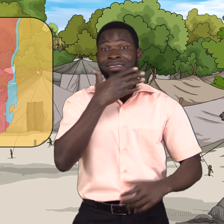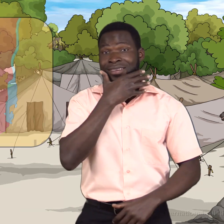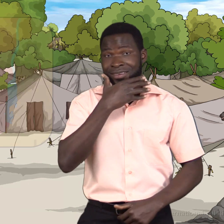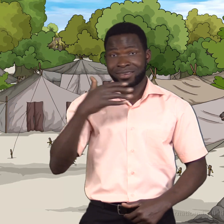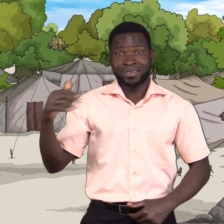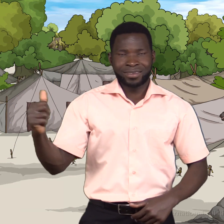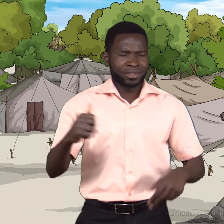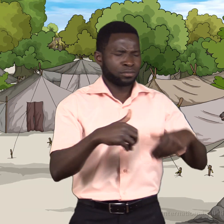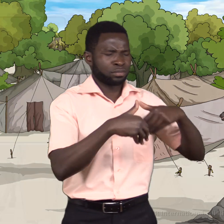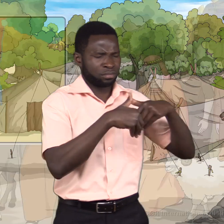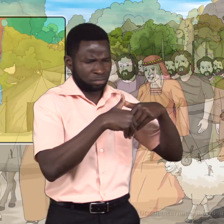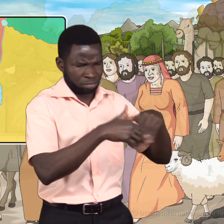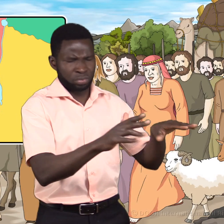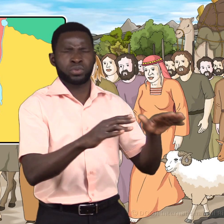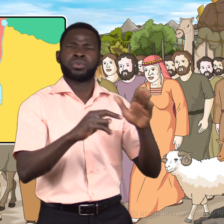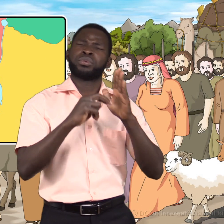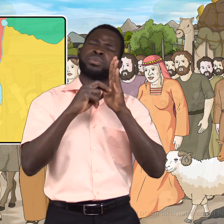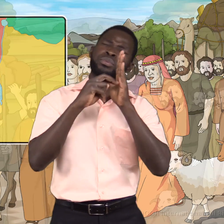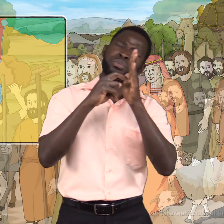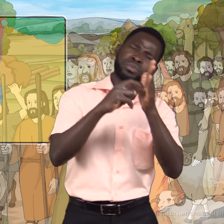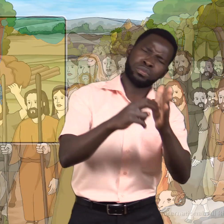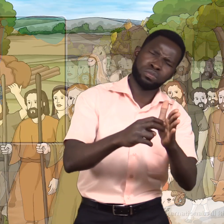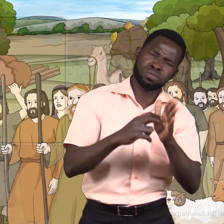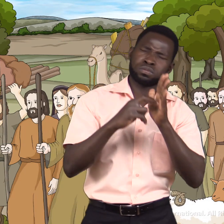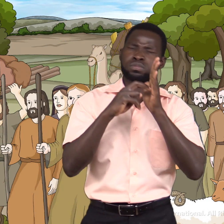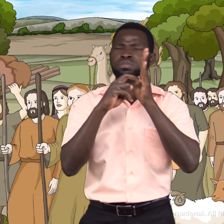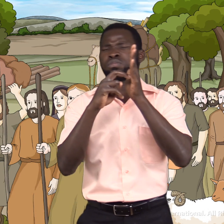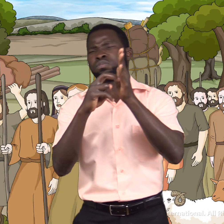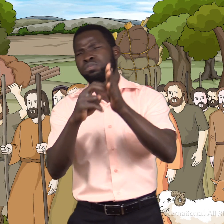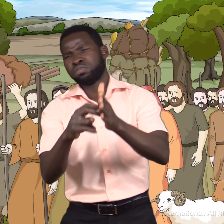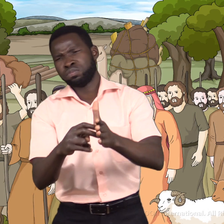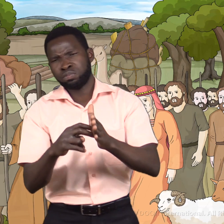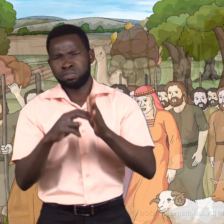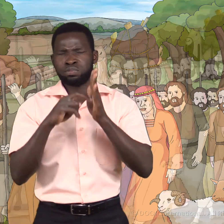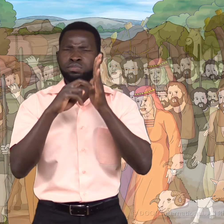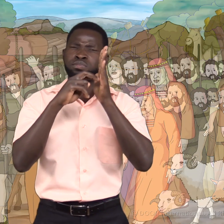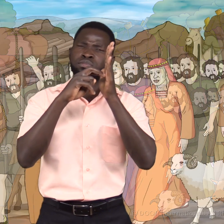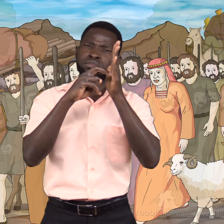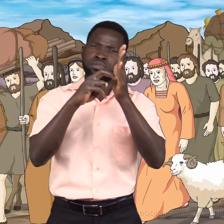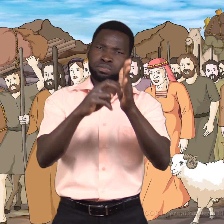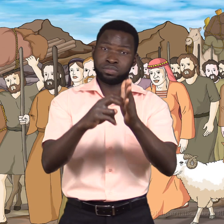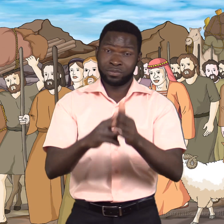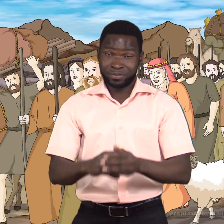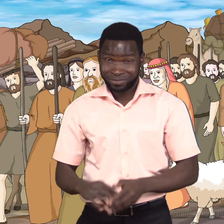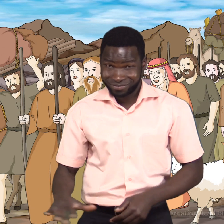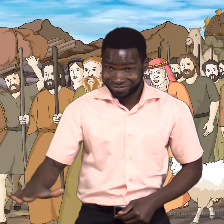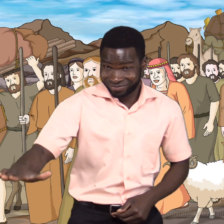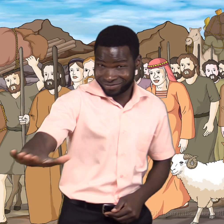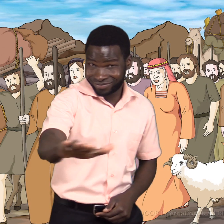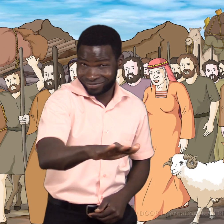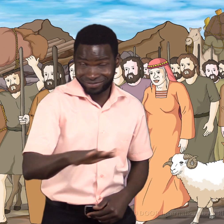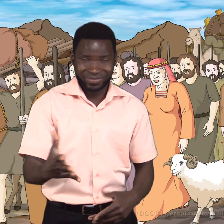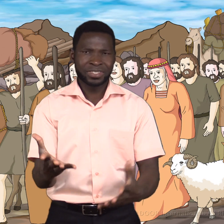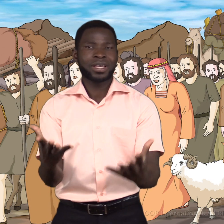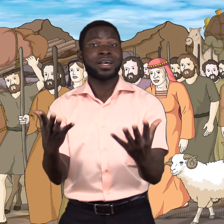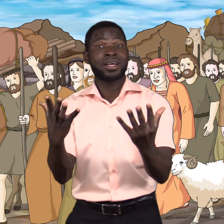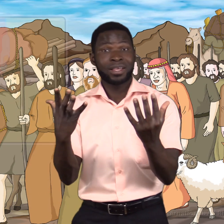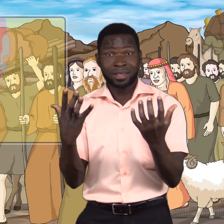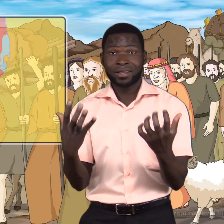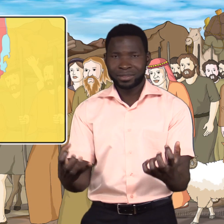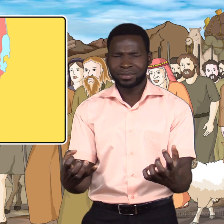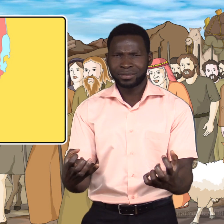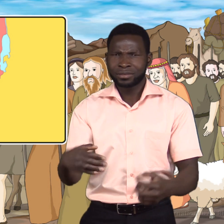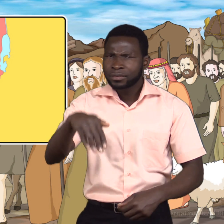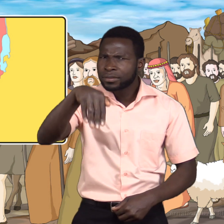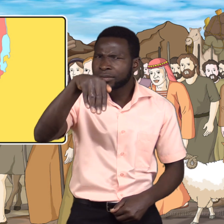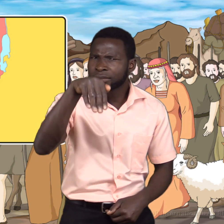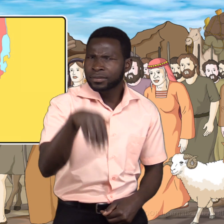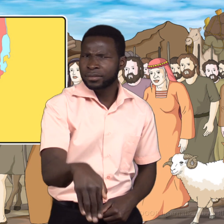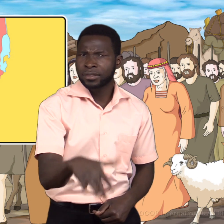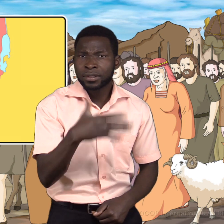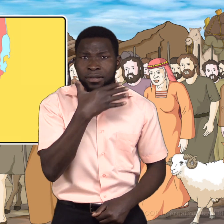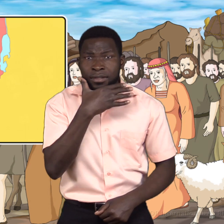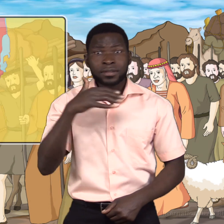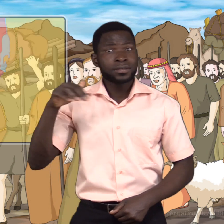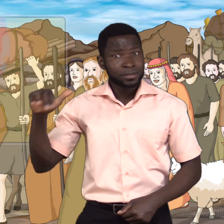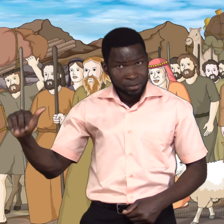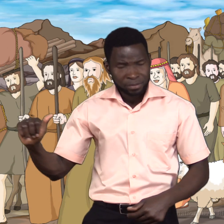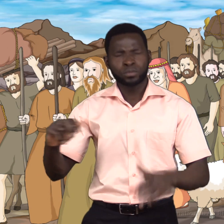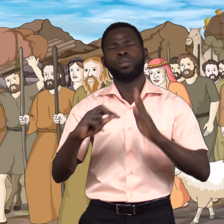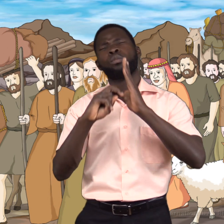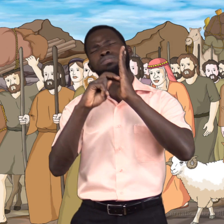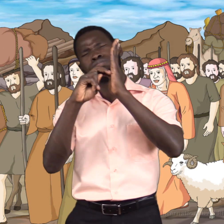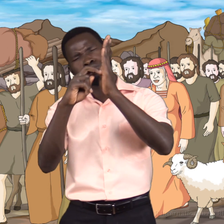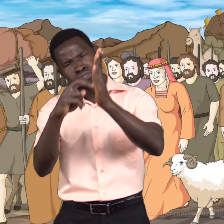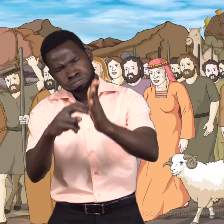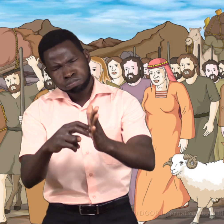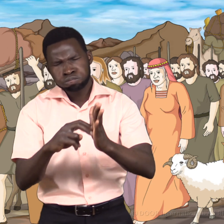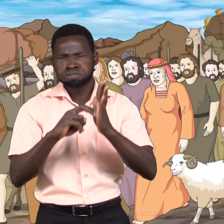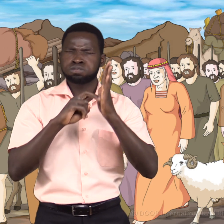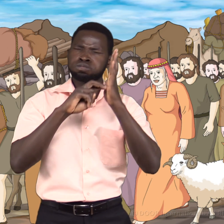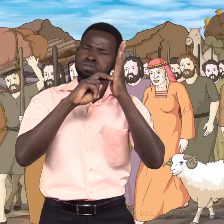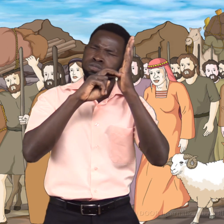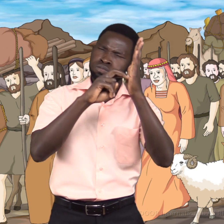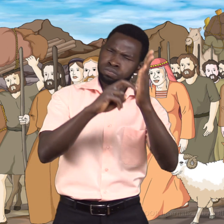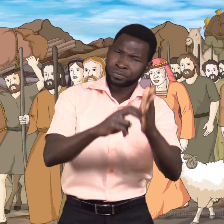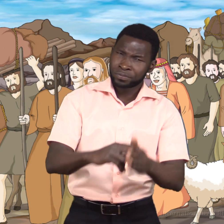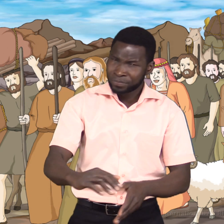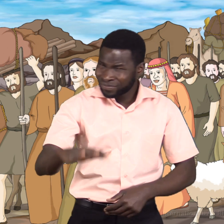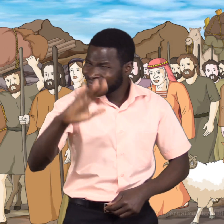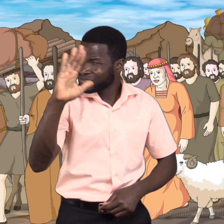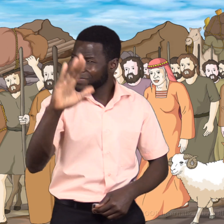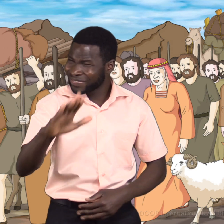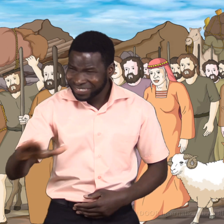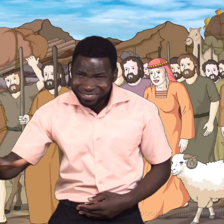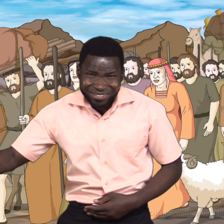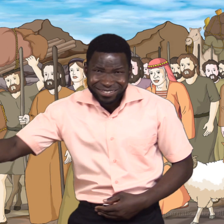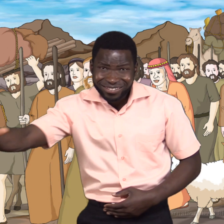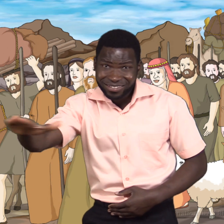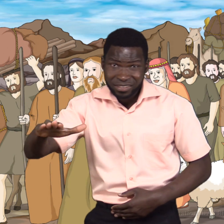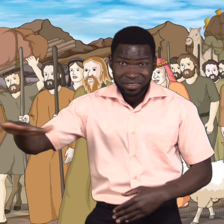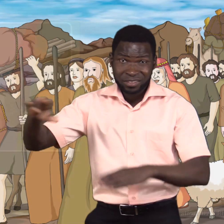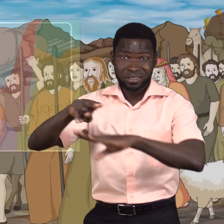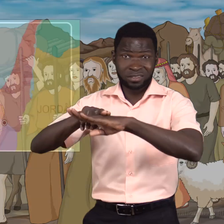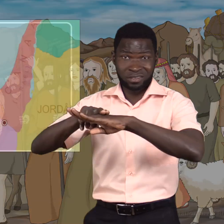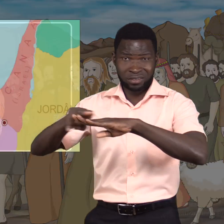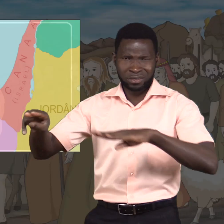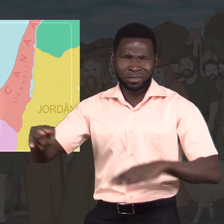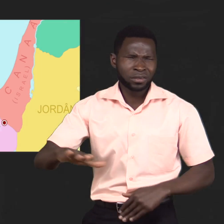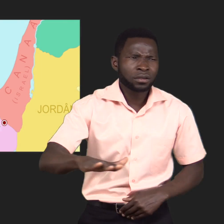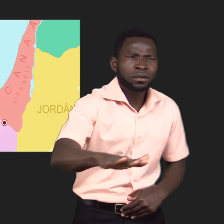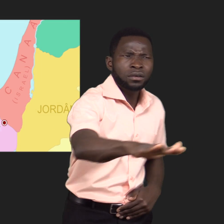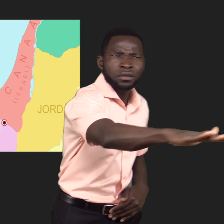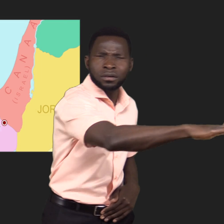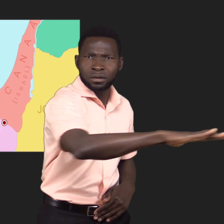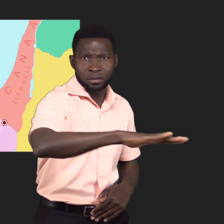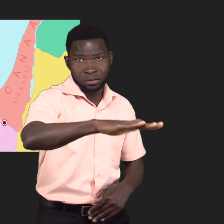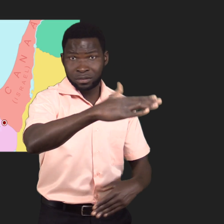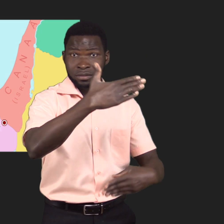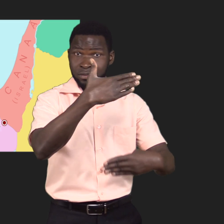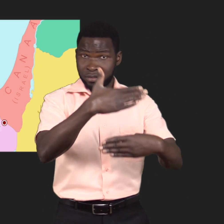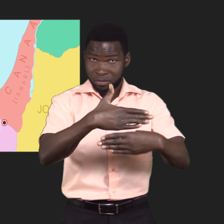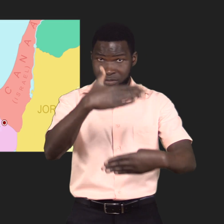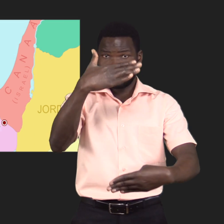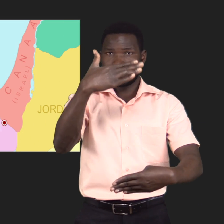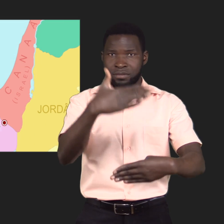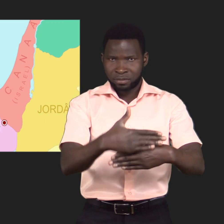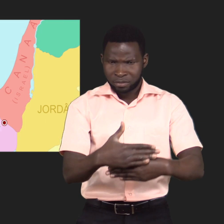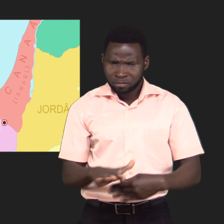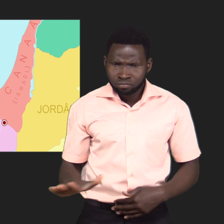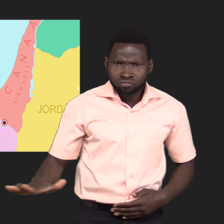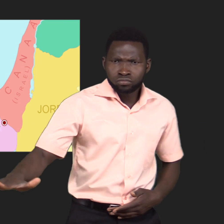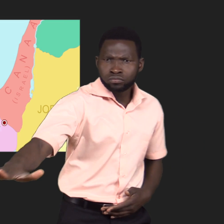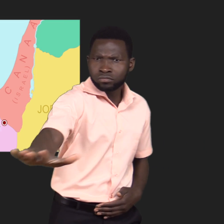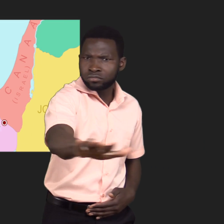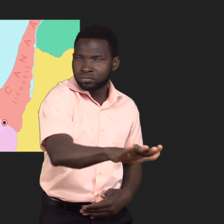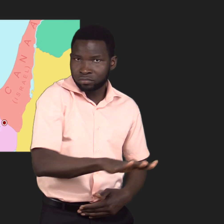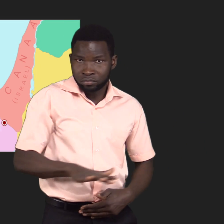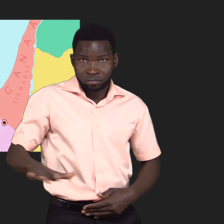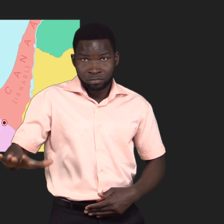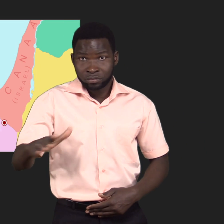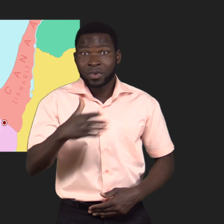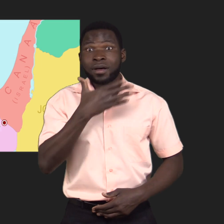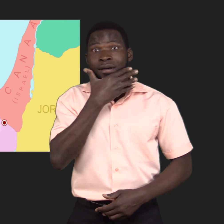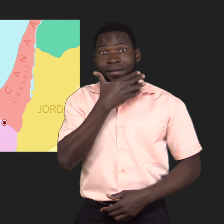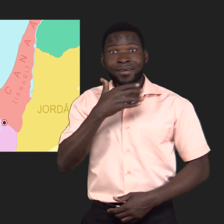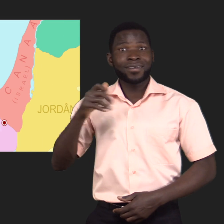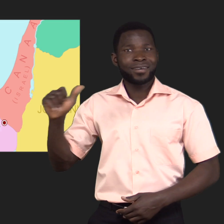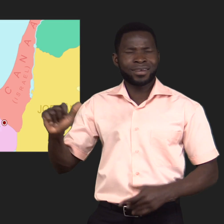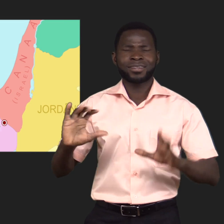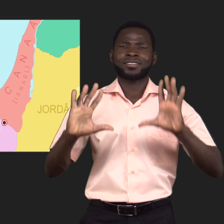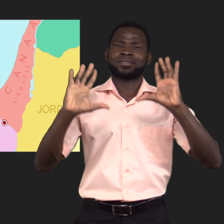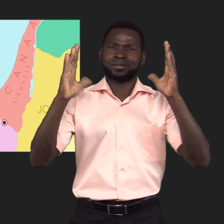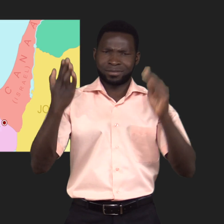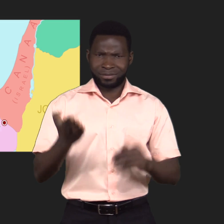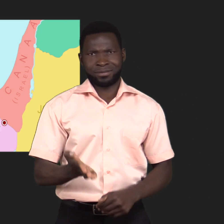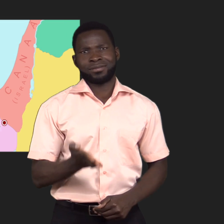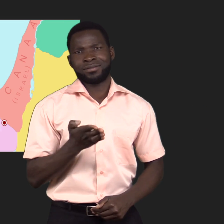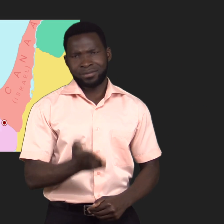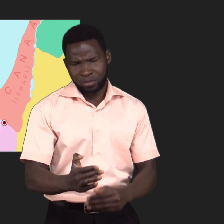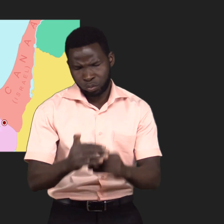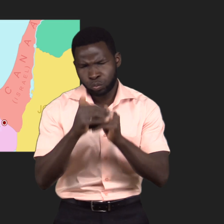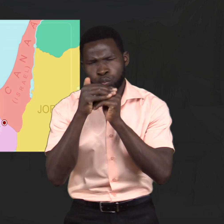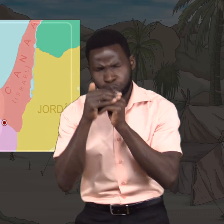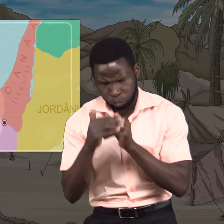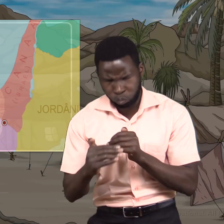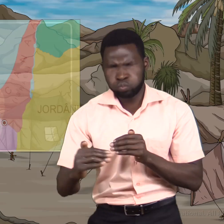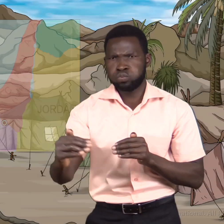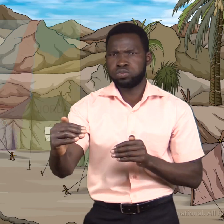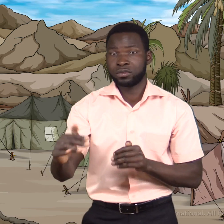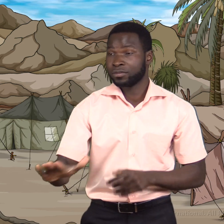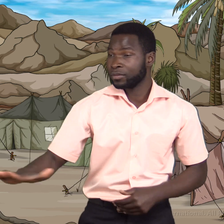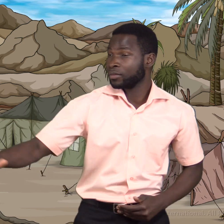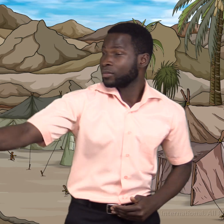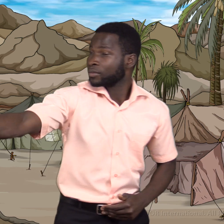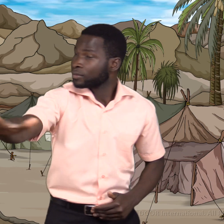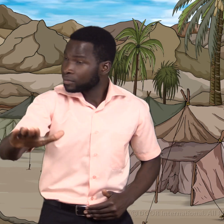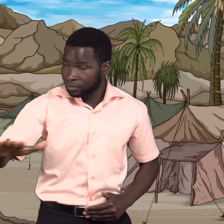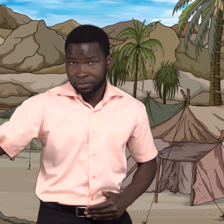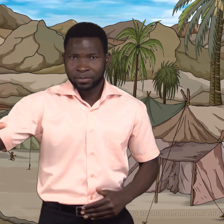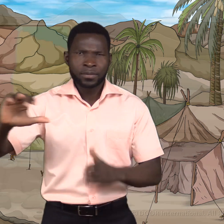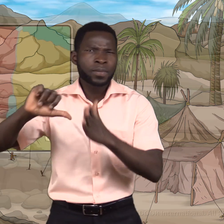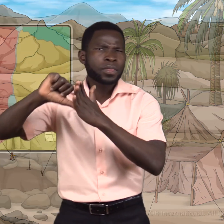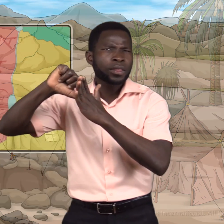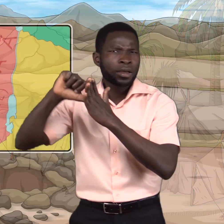Now Abraham journeyed from there to the region of the Negev and settled between Kadesh and Shur.